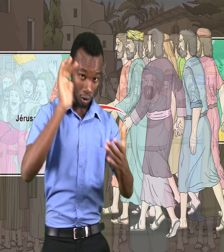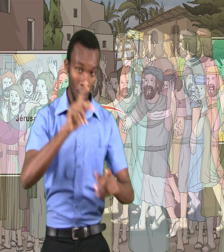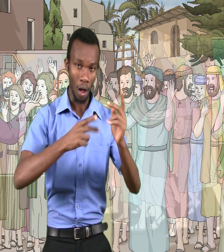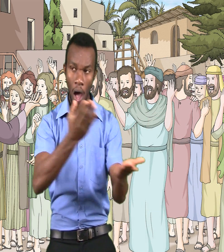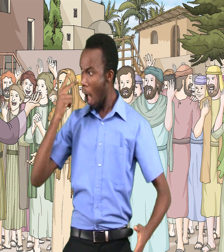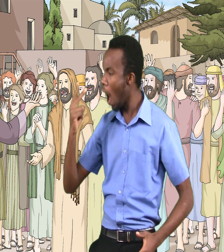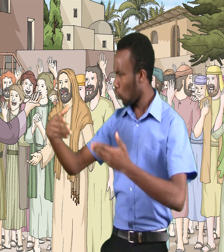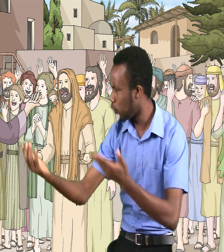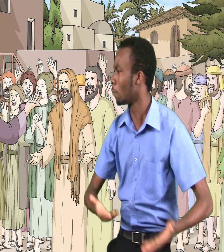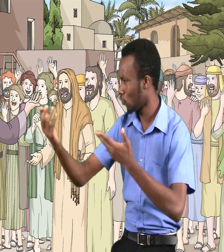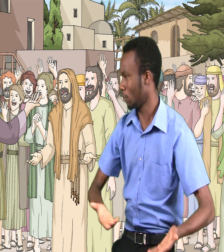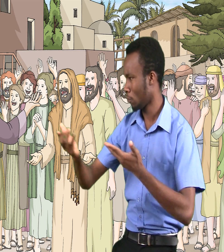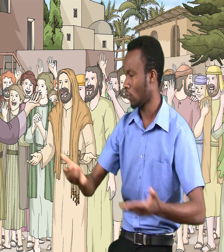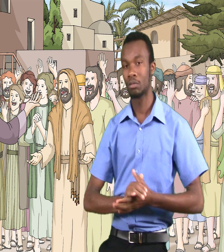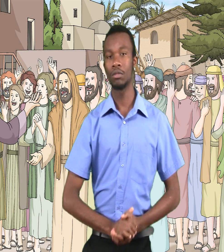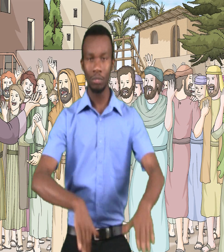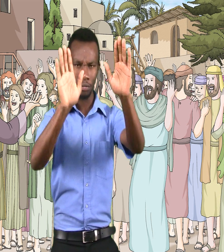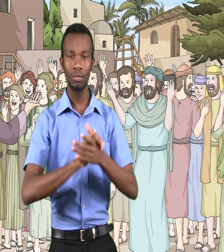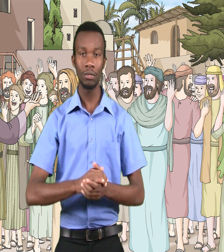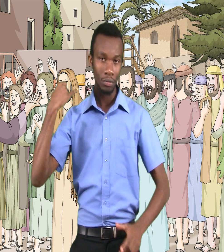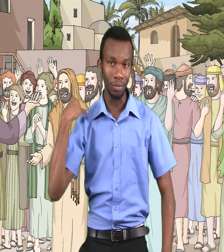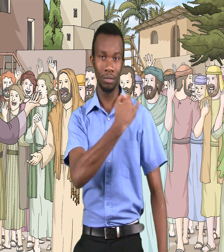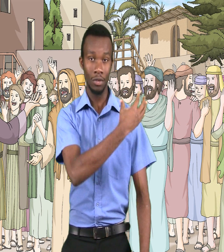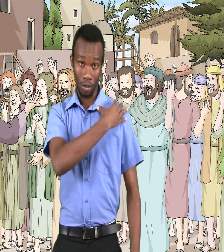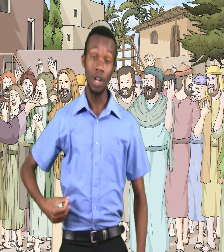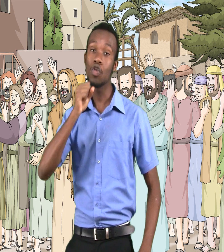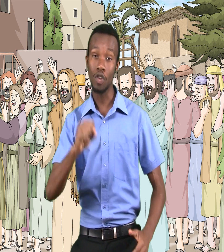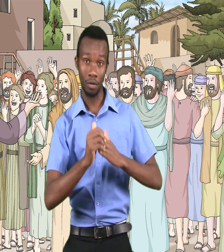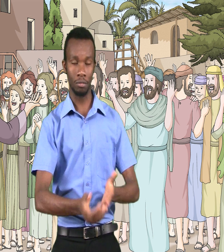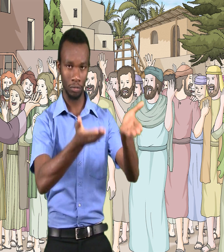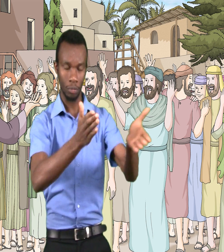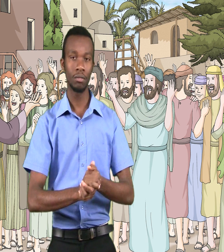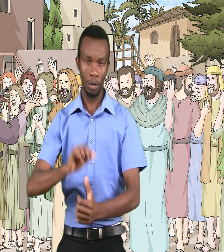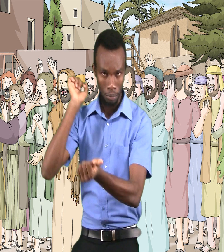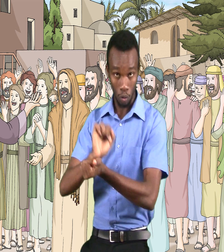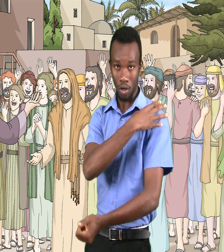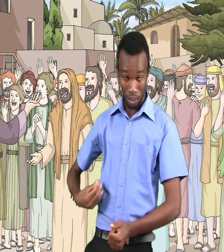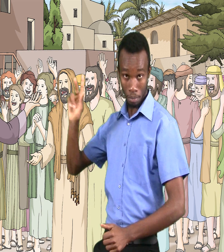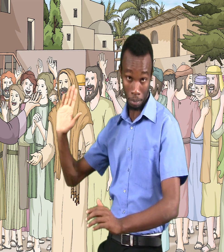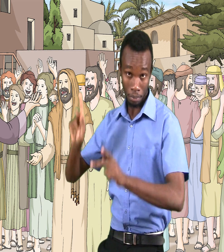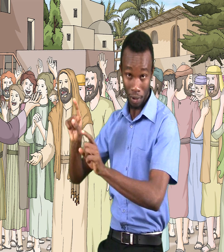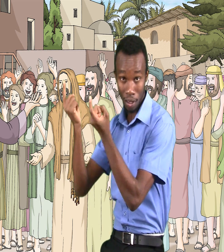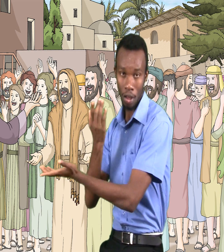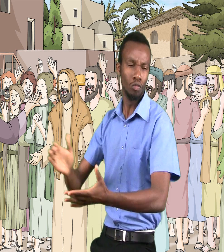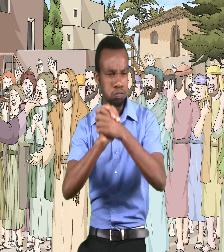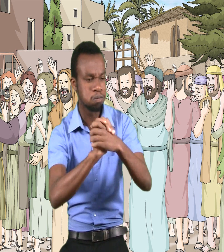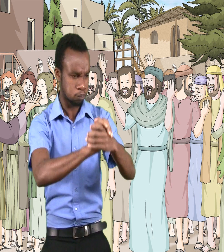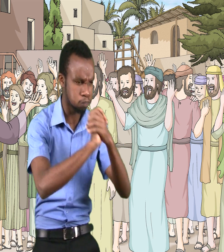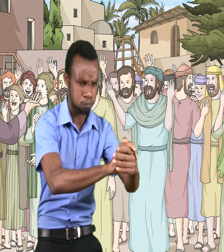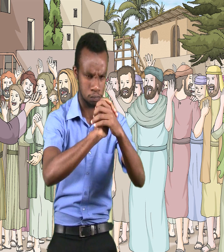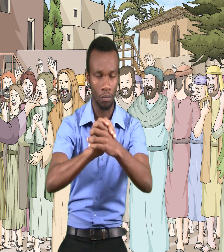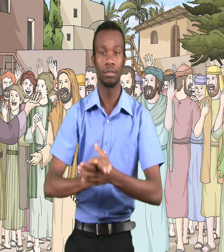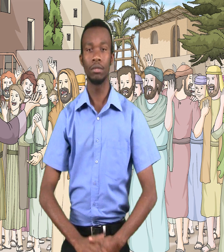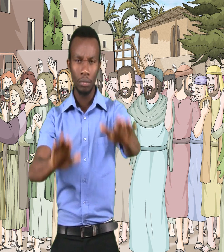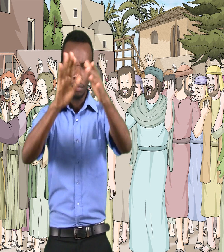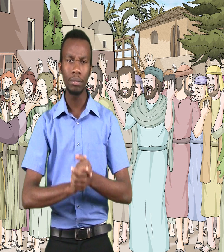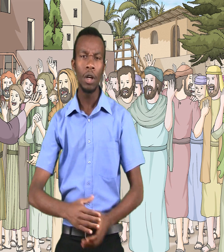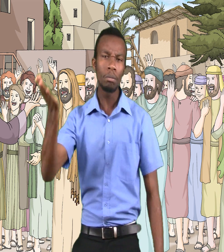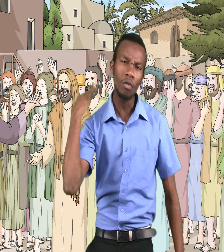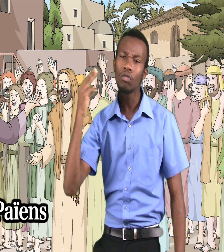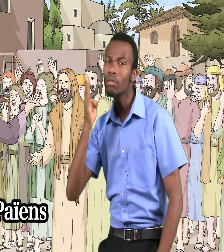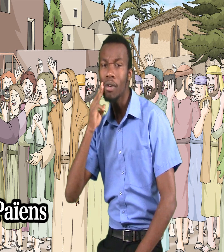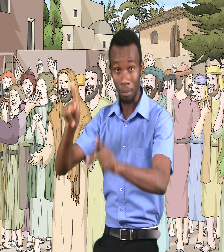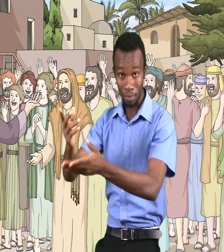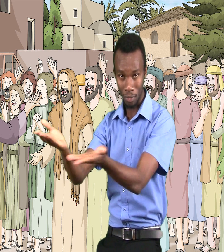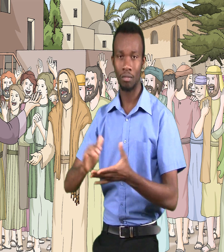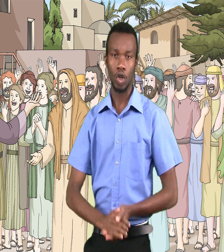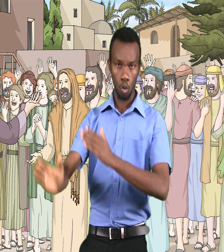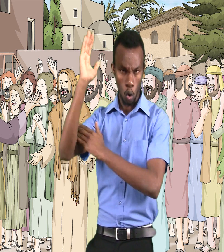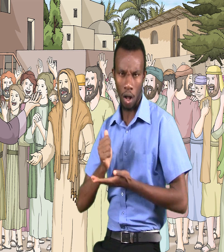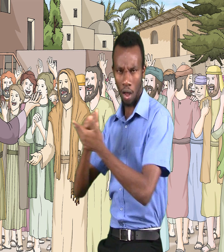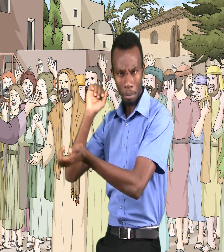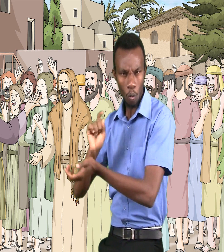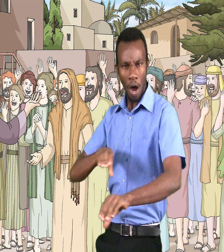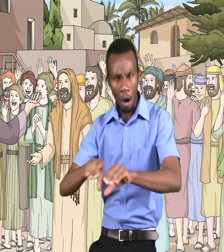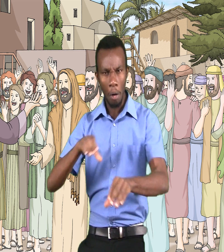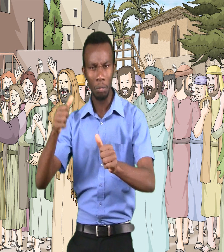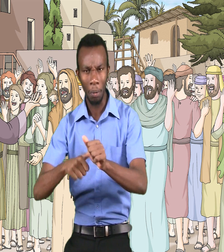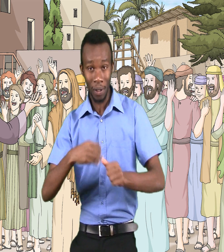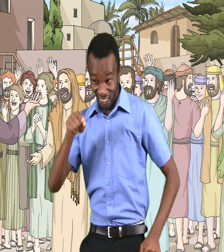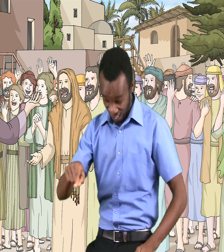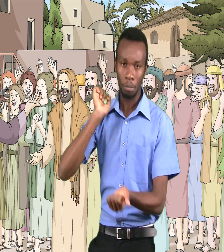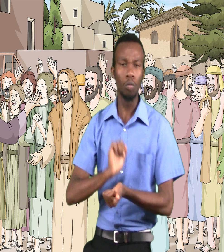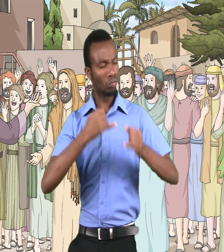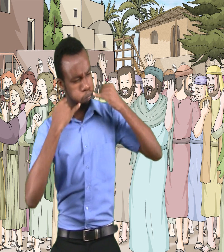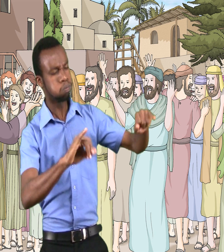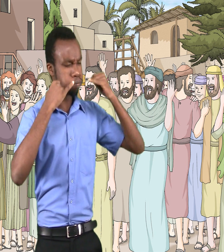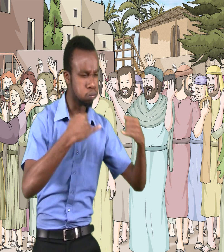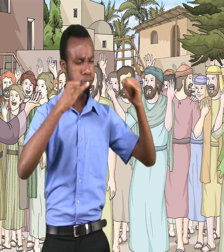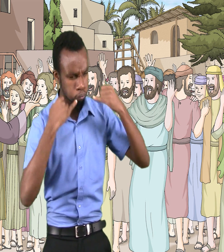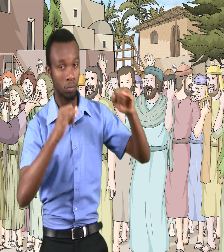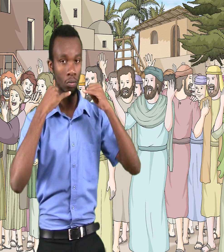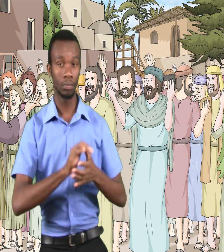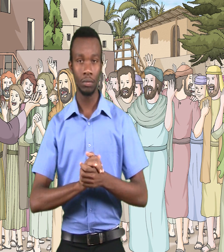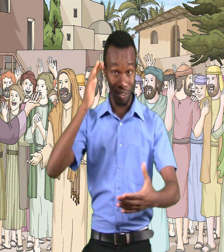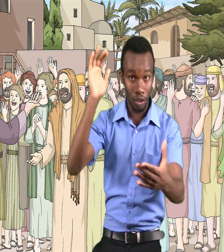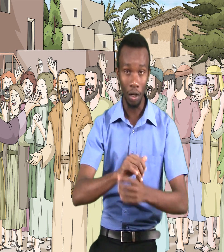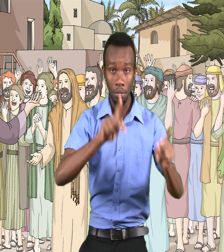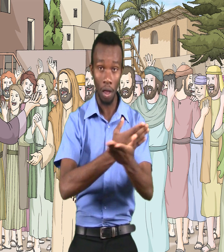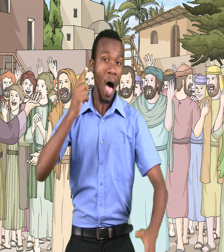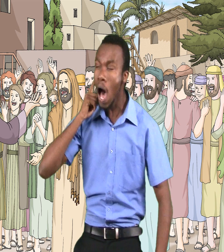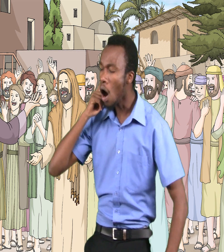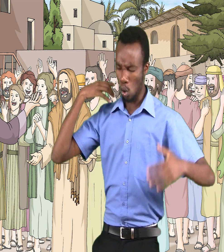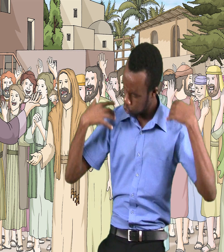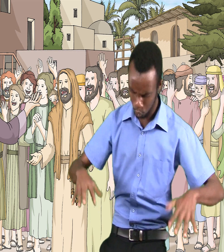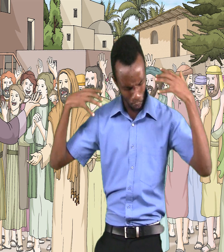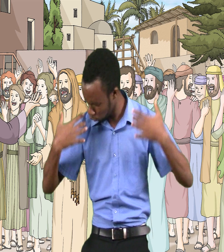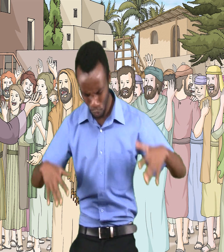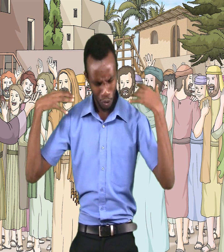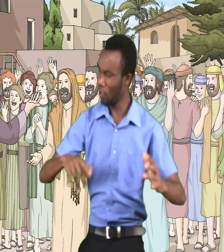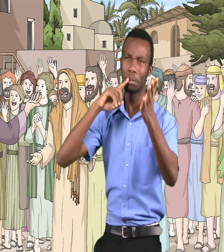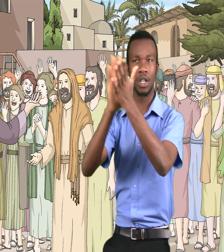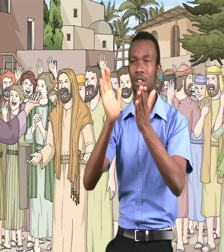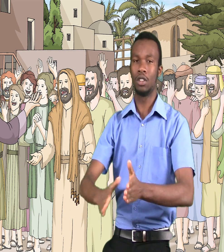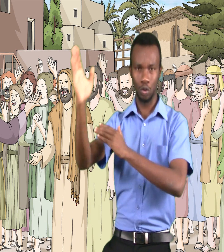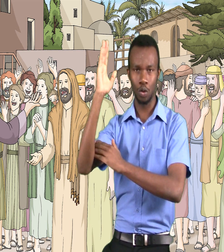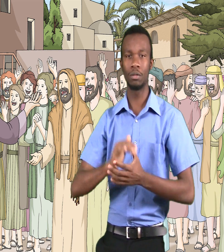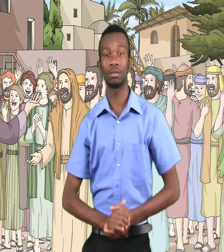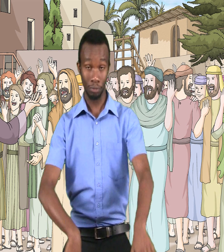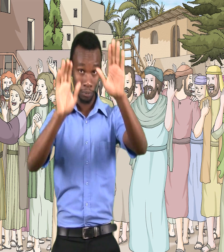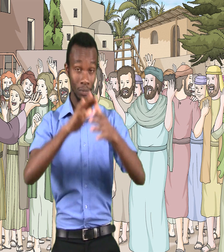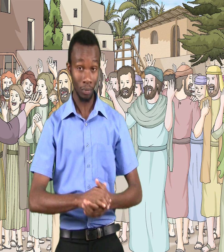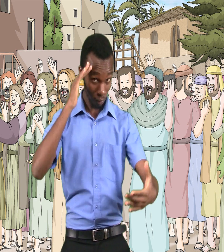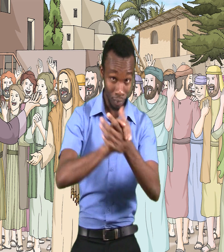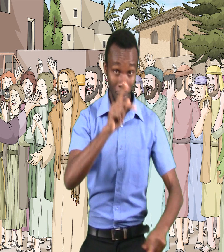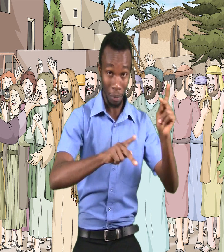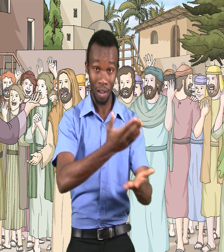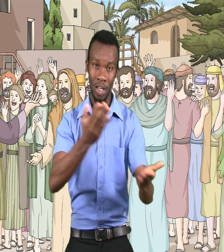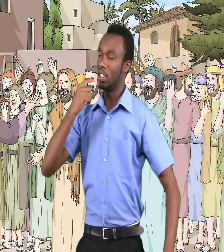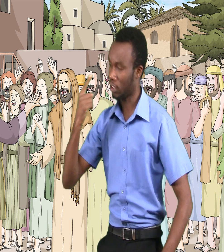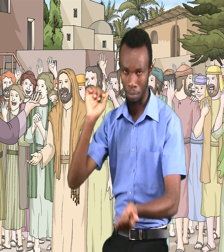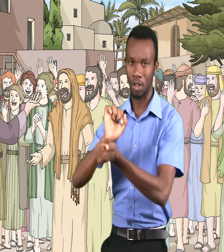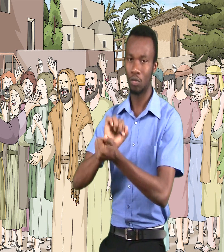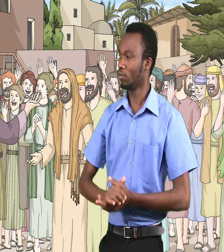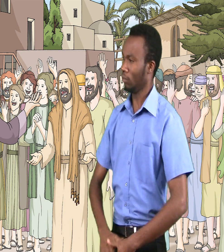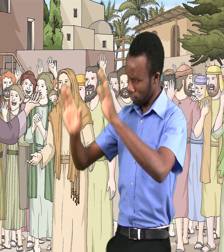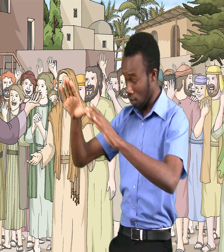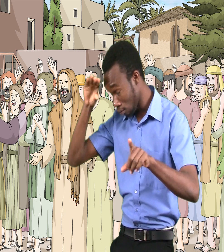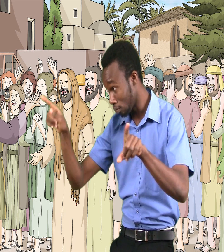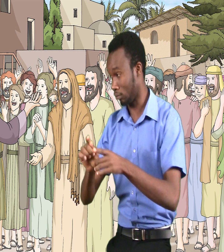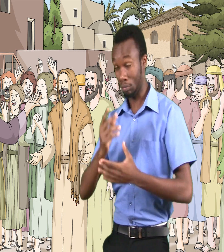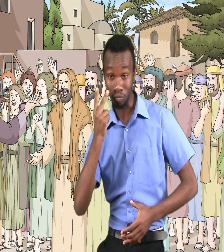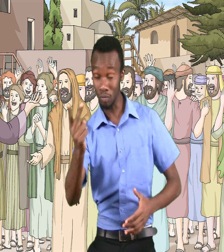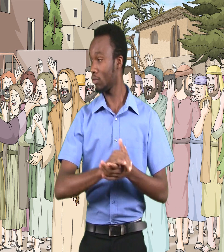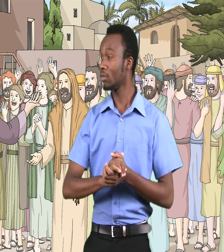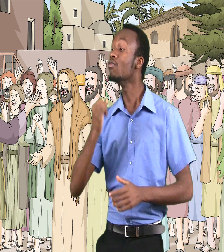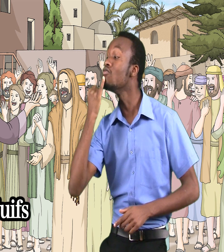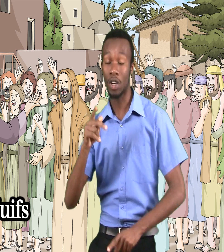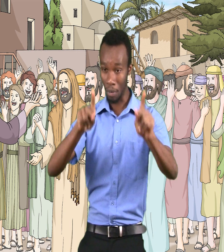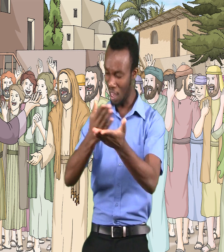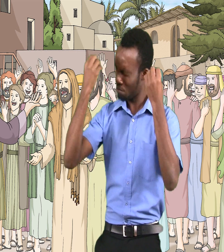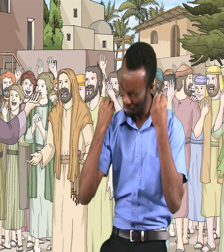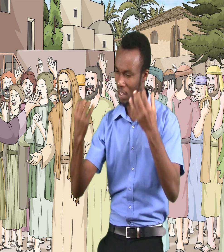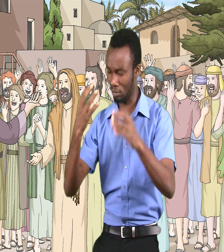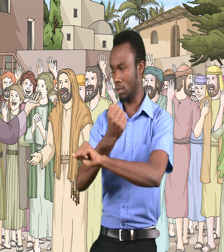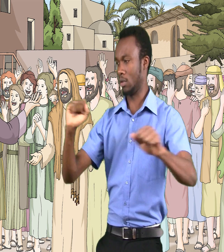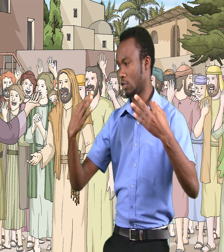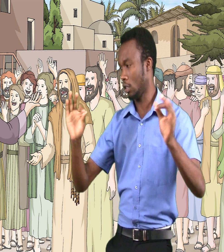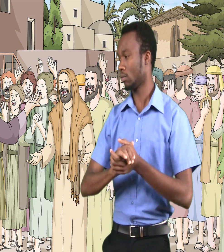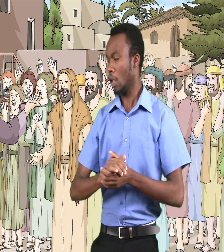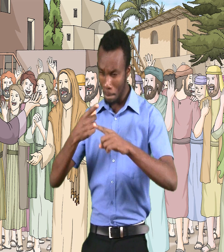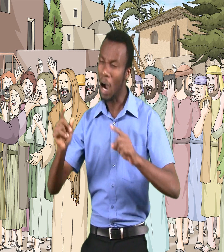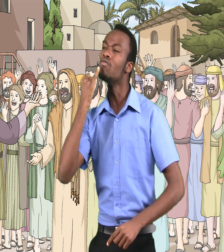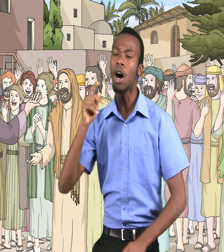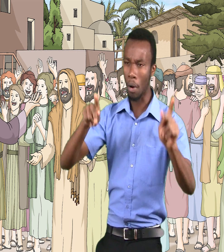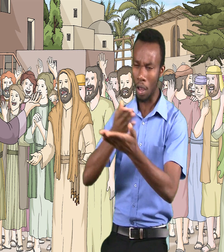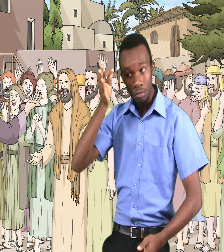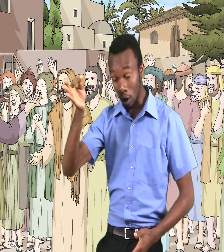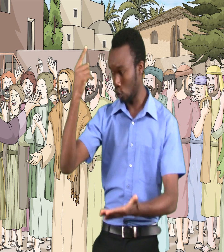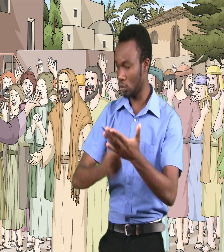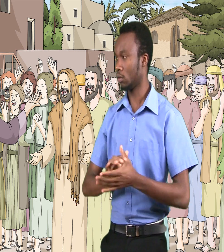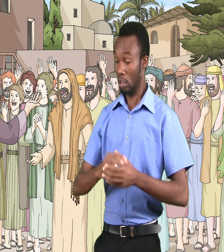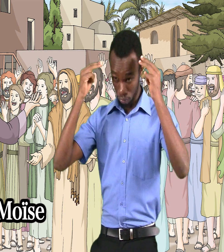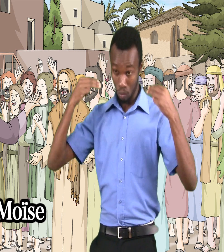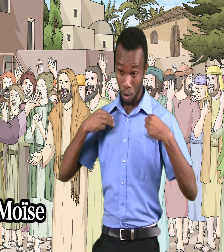Paul greeted them and recounted one by one the things that God had done among the Gentiles through his ministry. When they heard this, they glorified God.